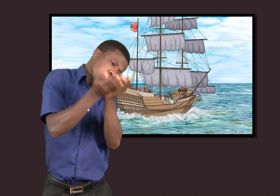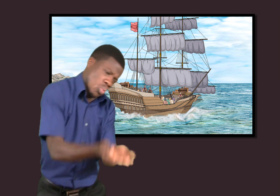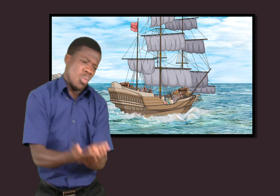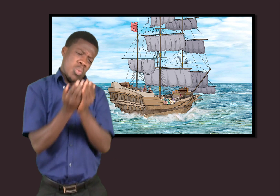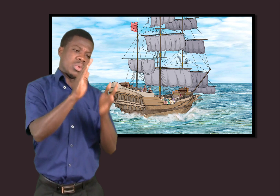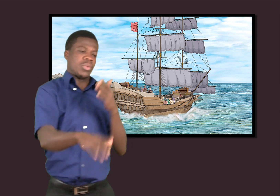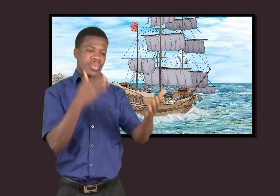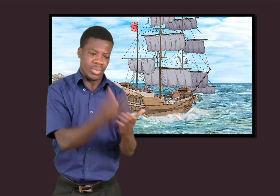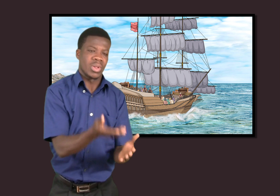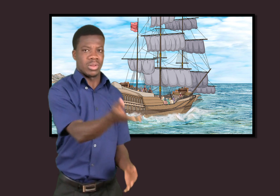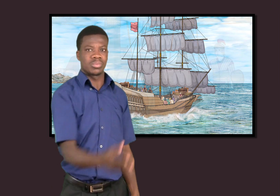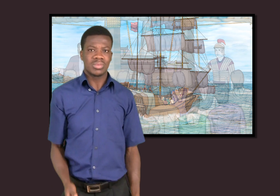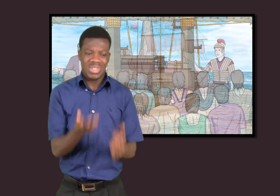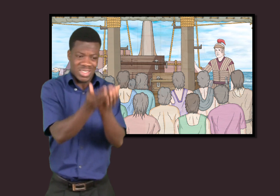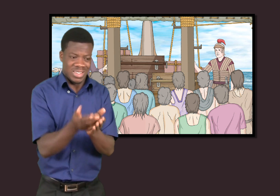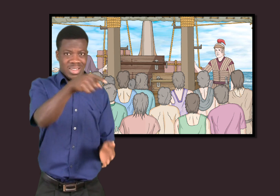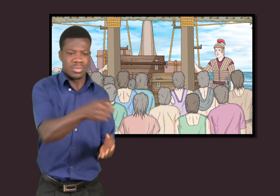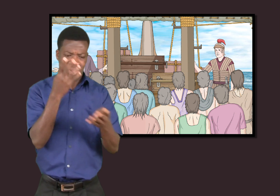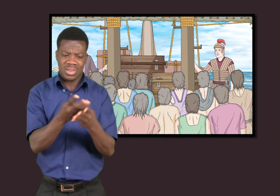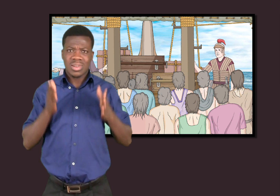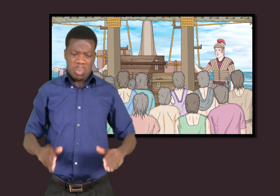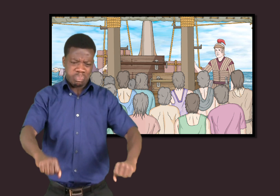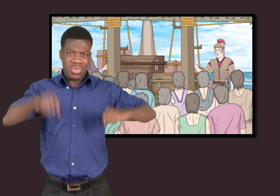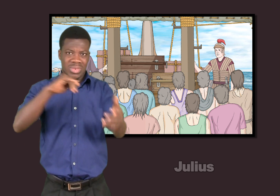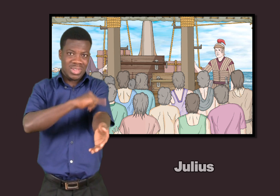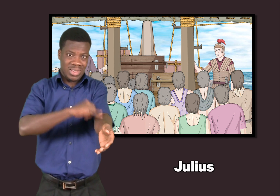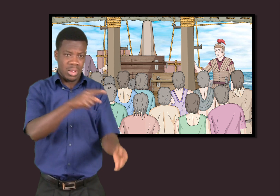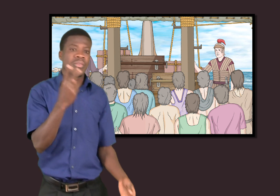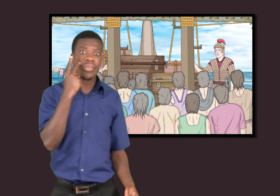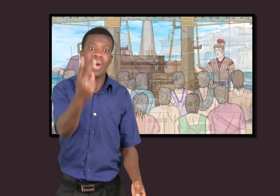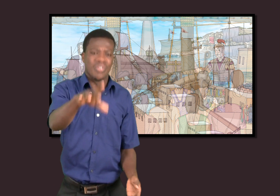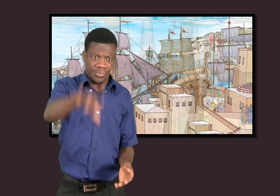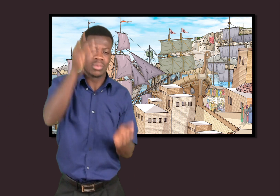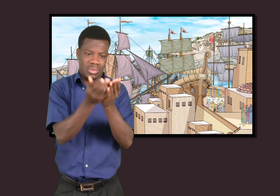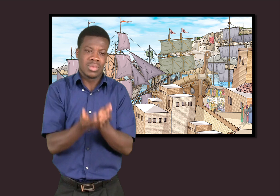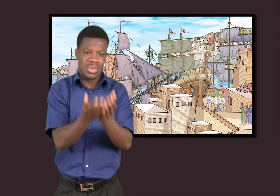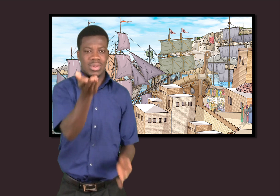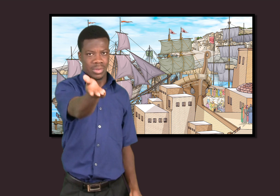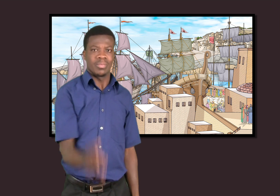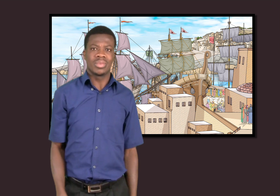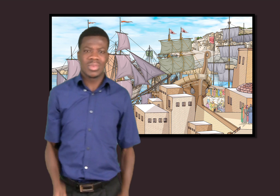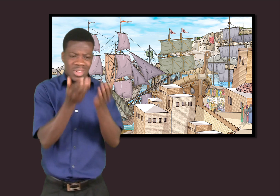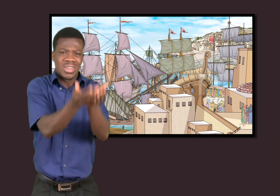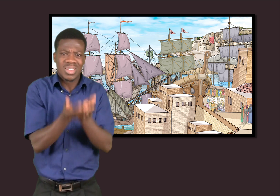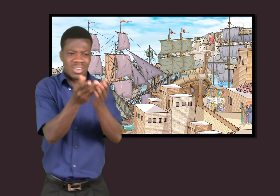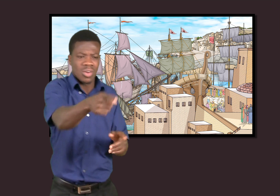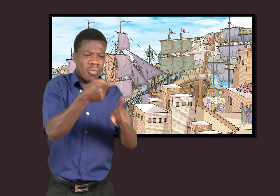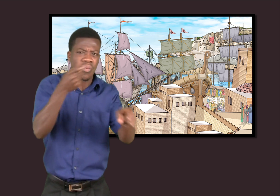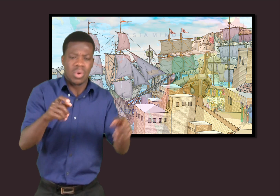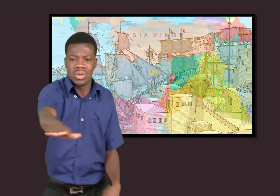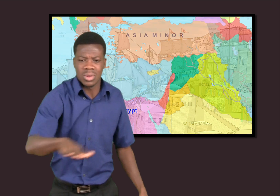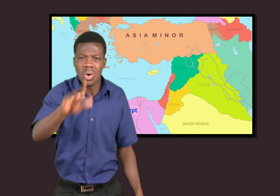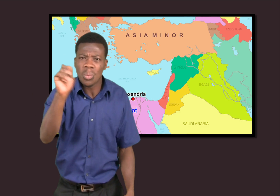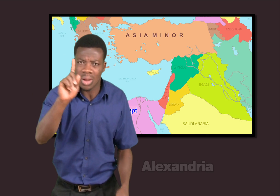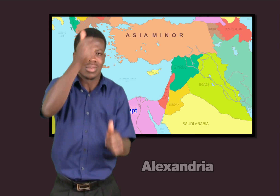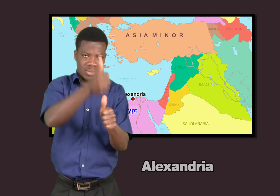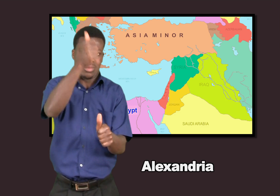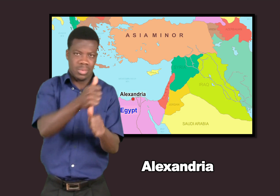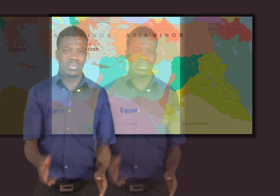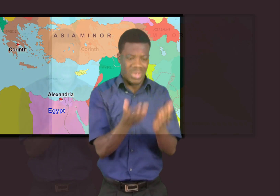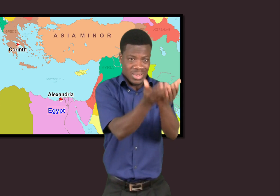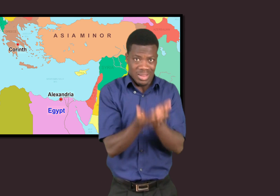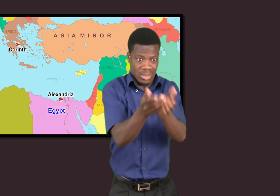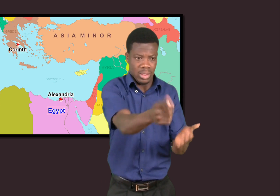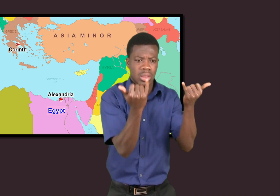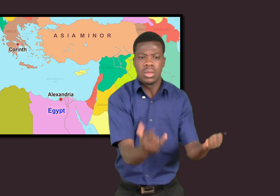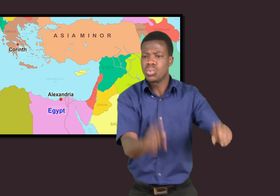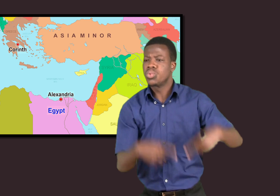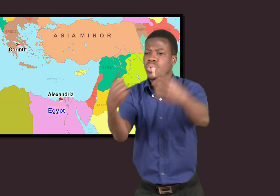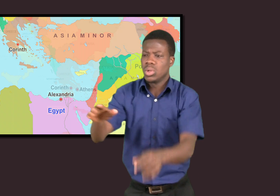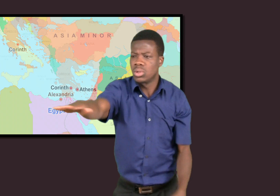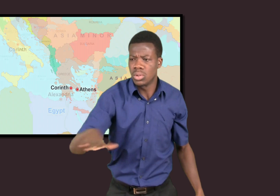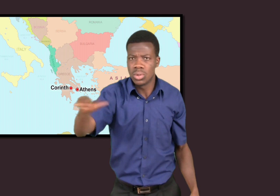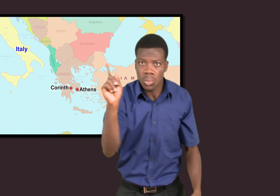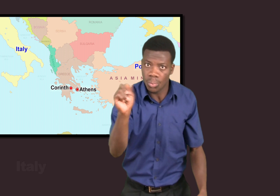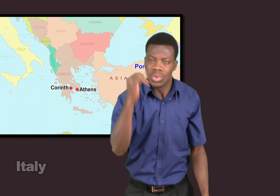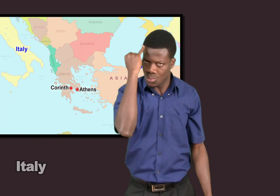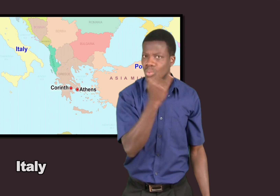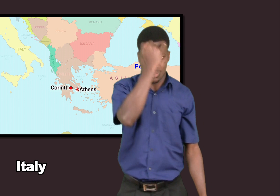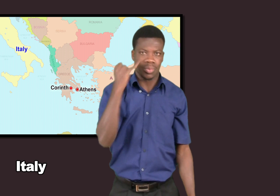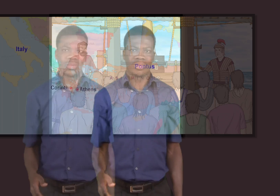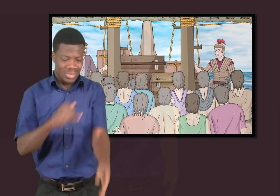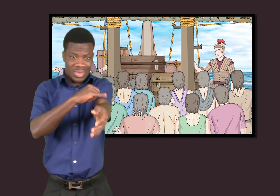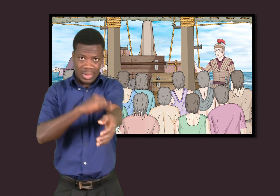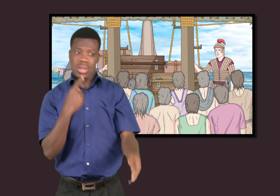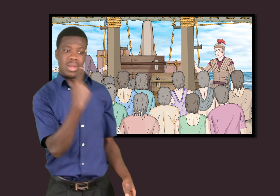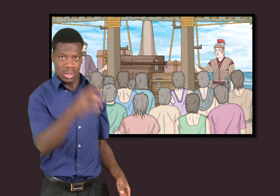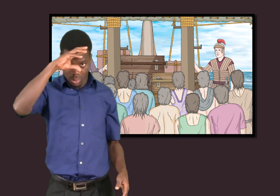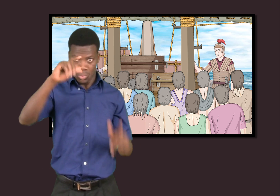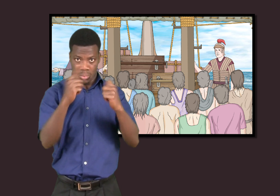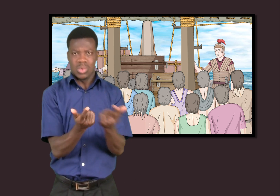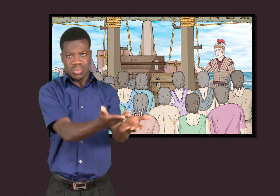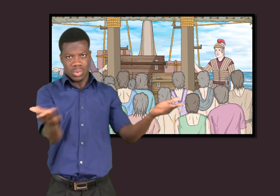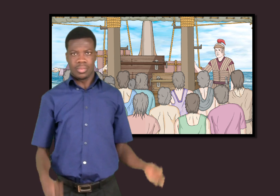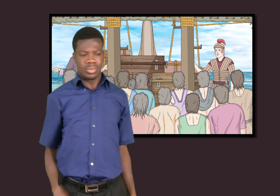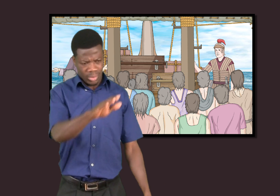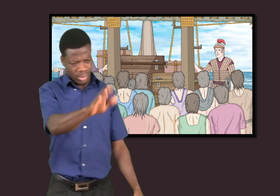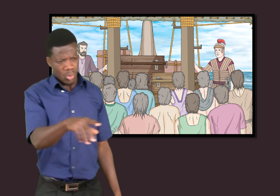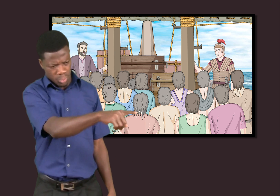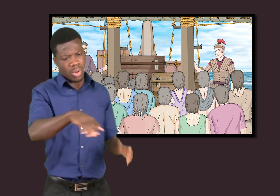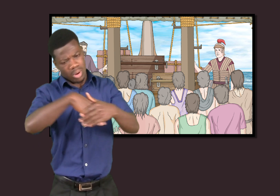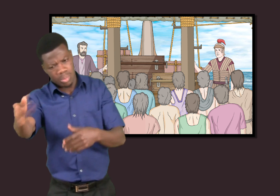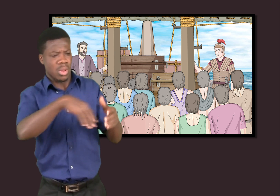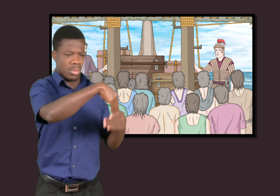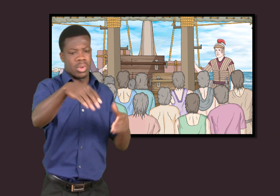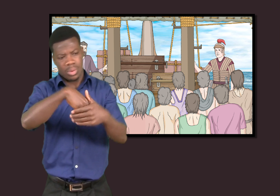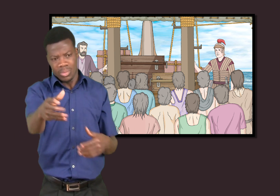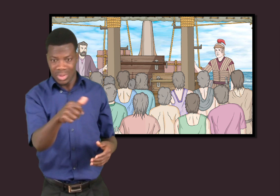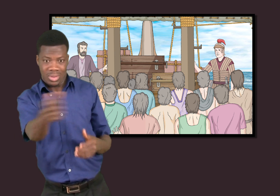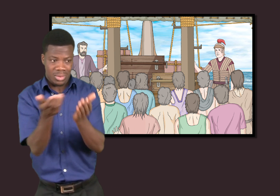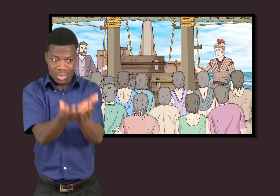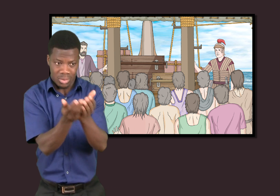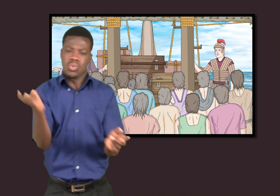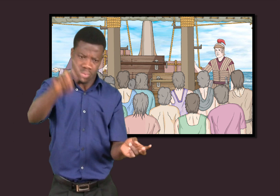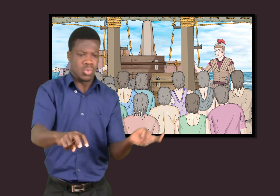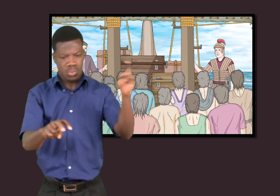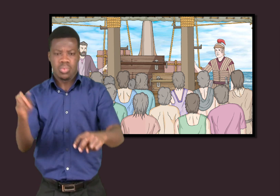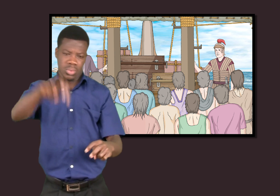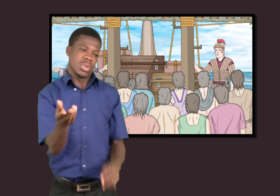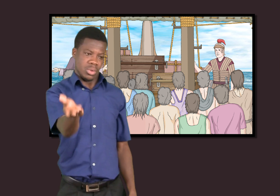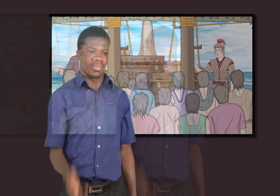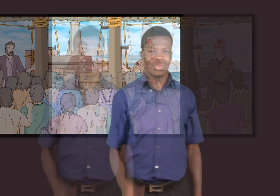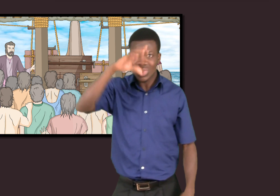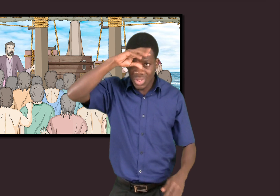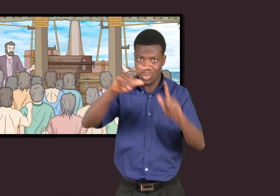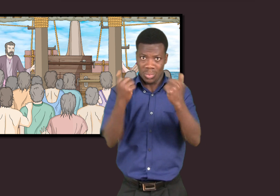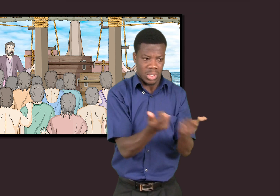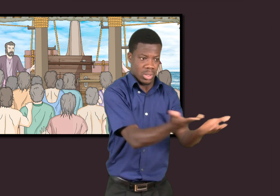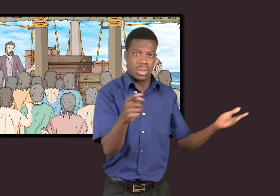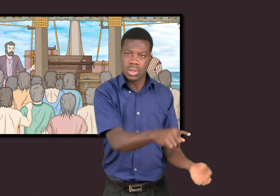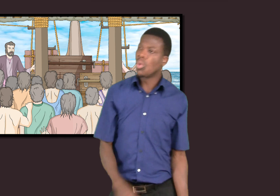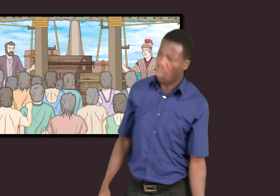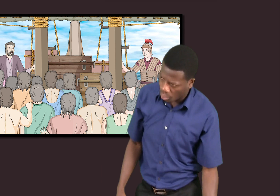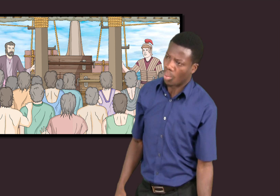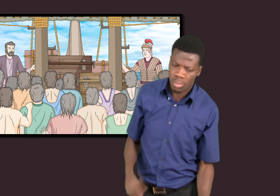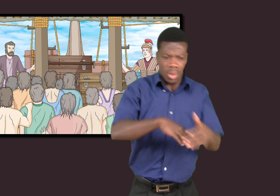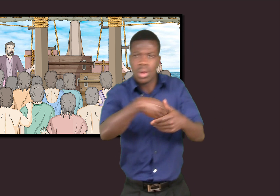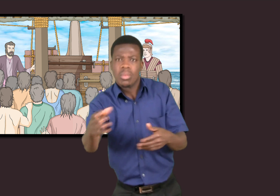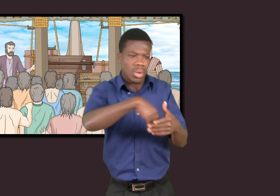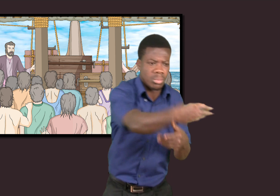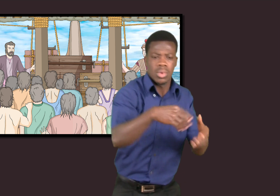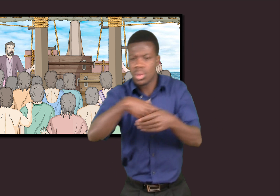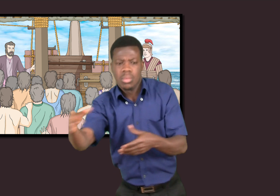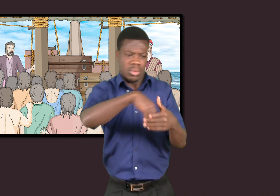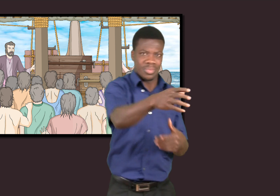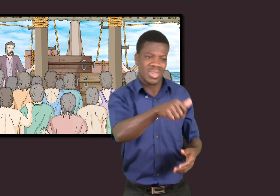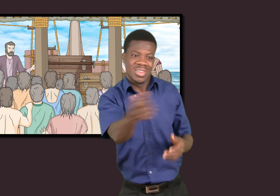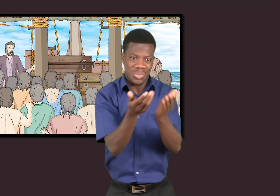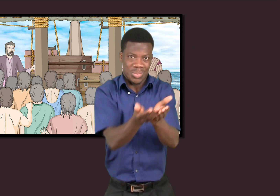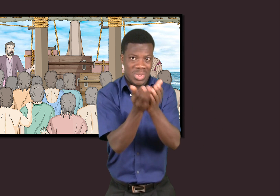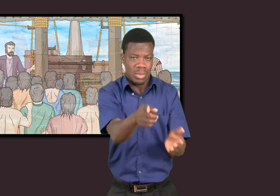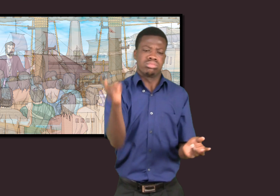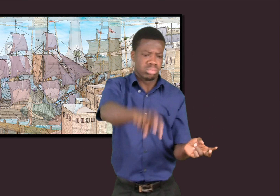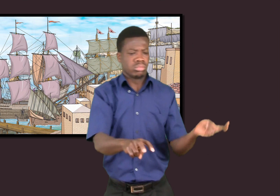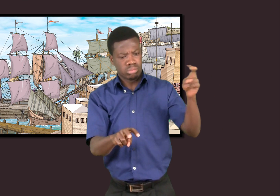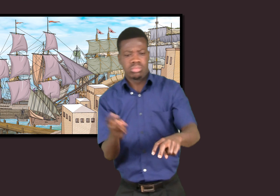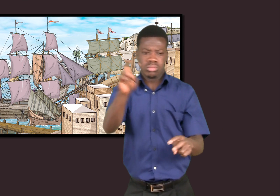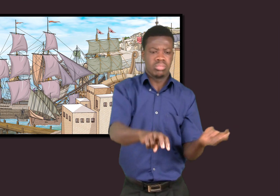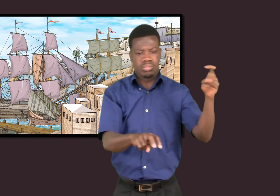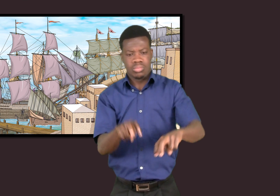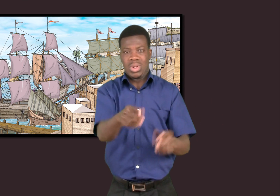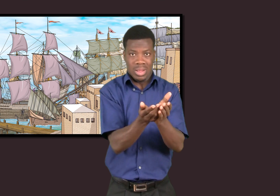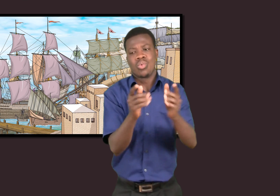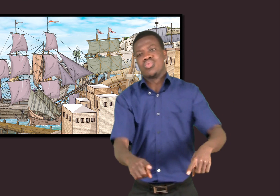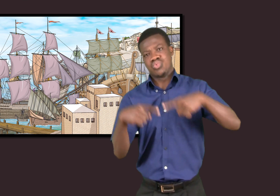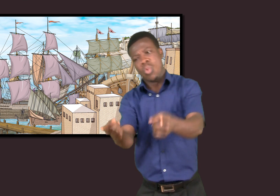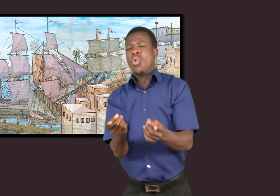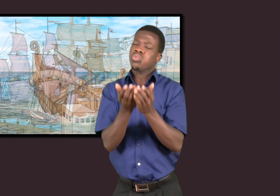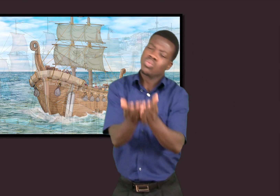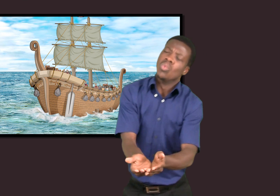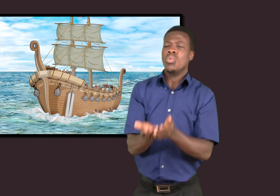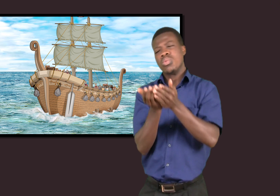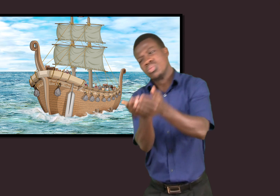There the centurion found an Alexandrian ship sailing for Italy and put us on board.